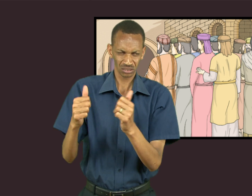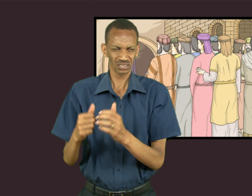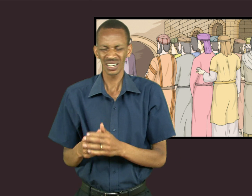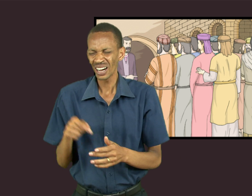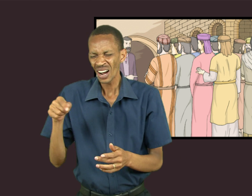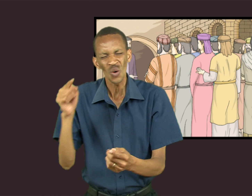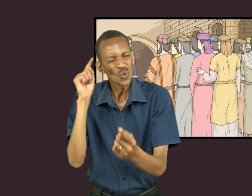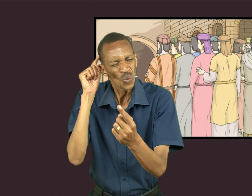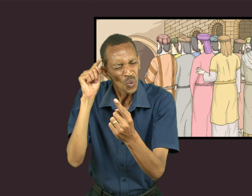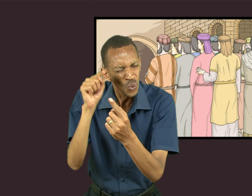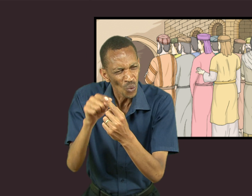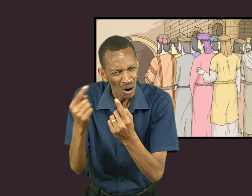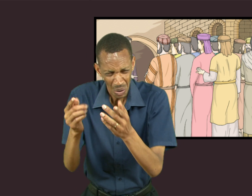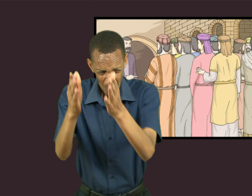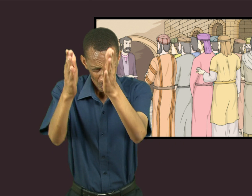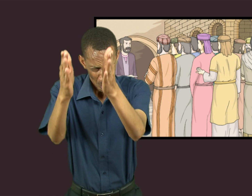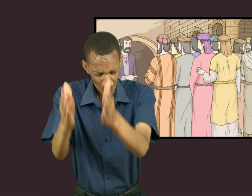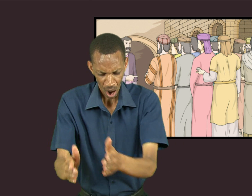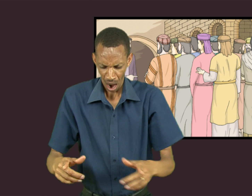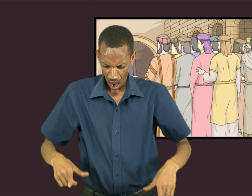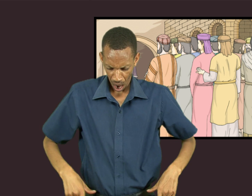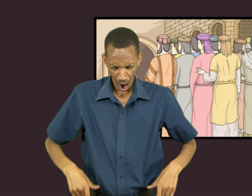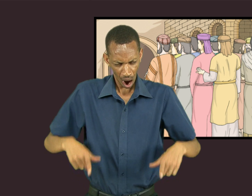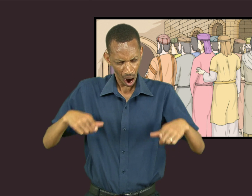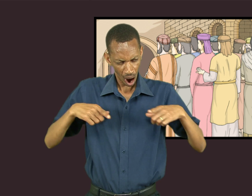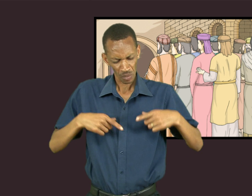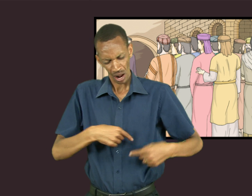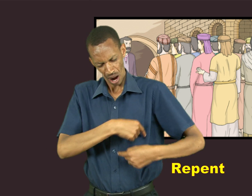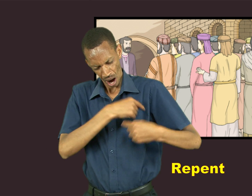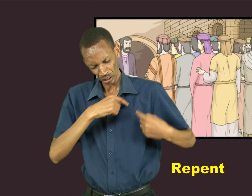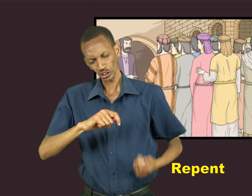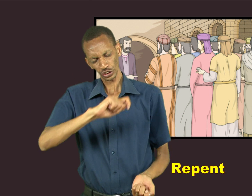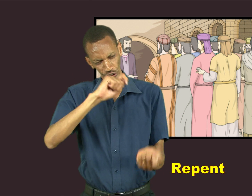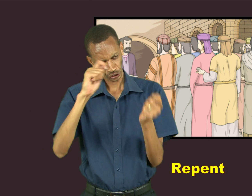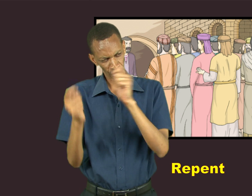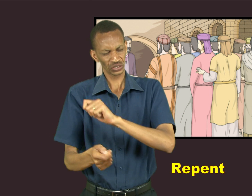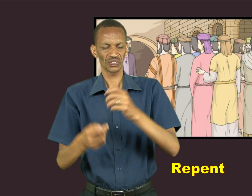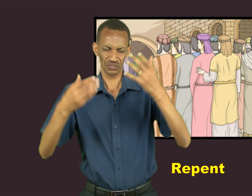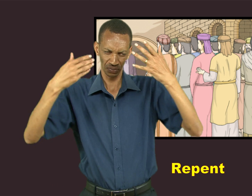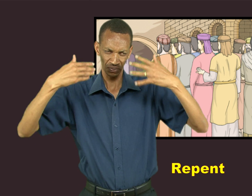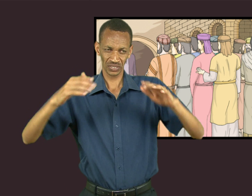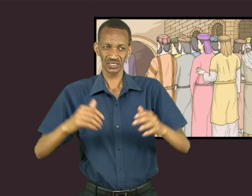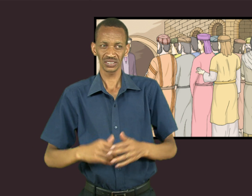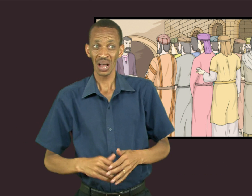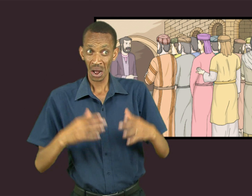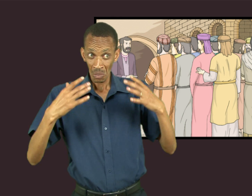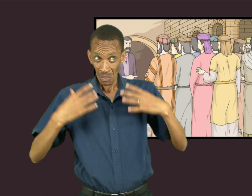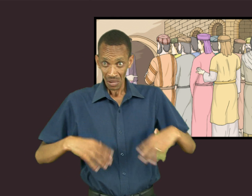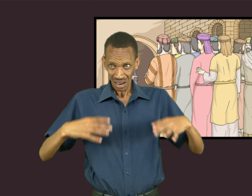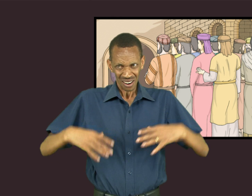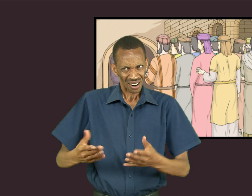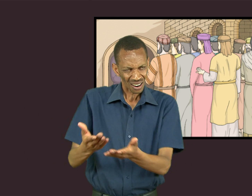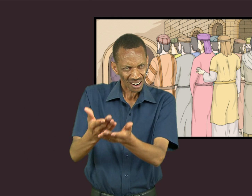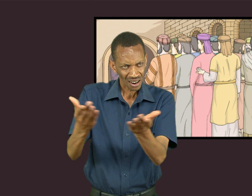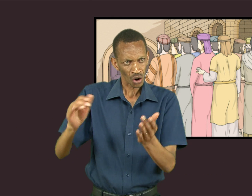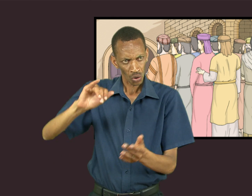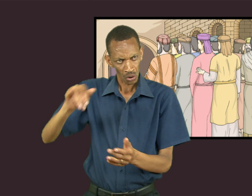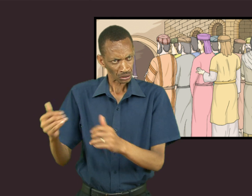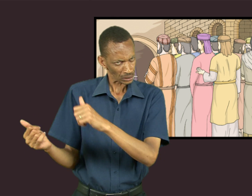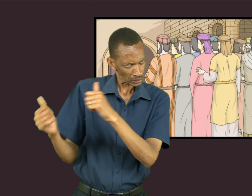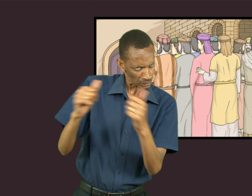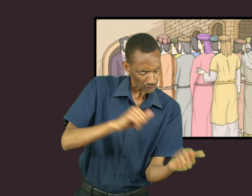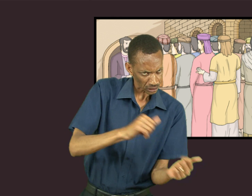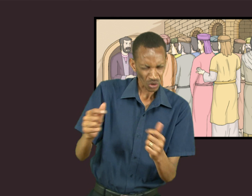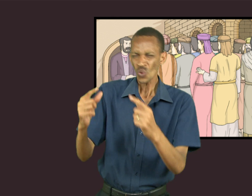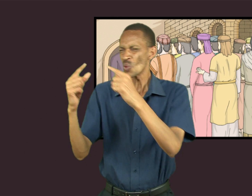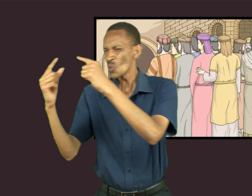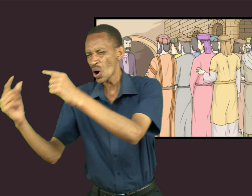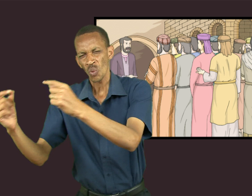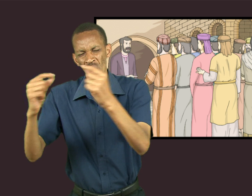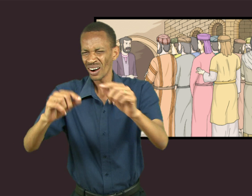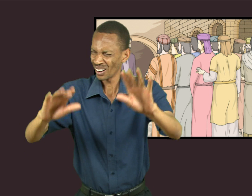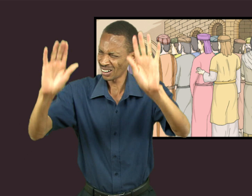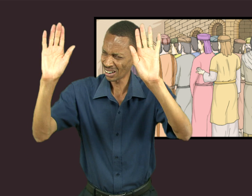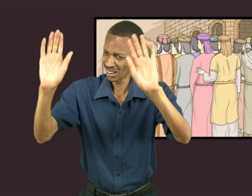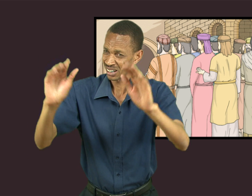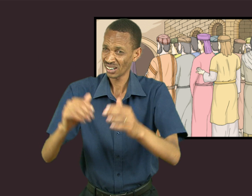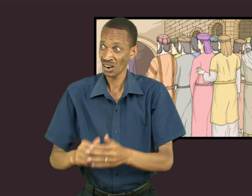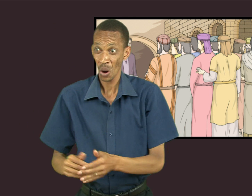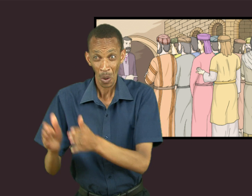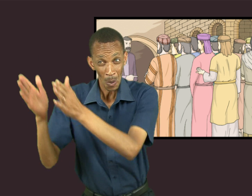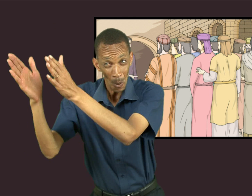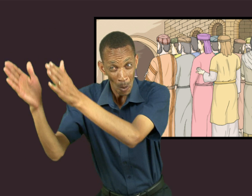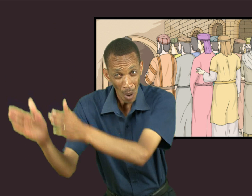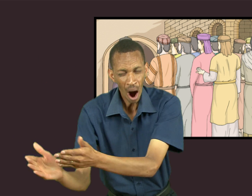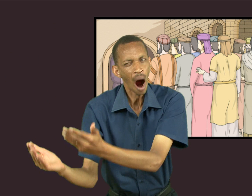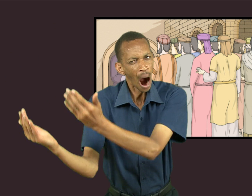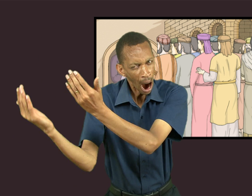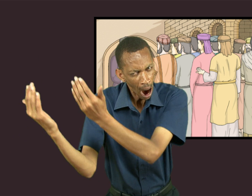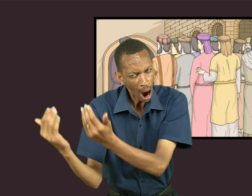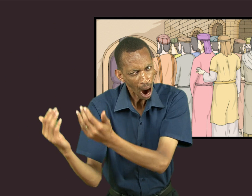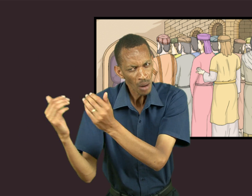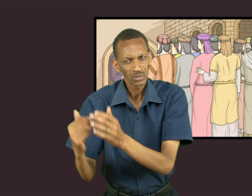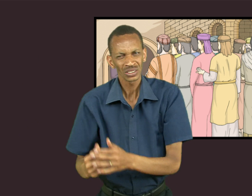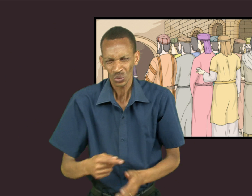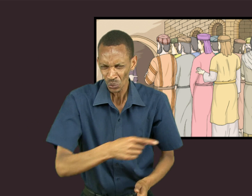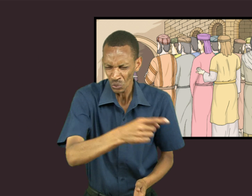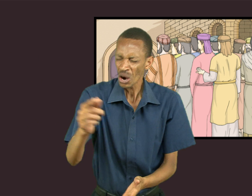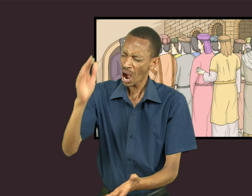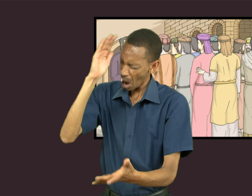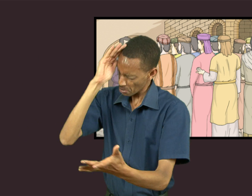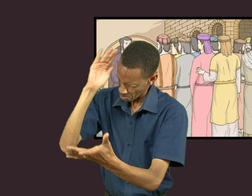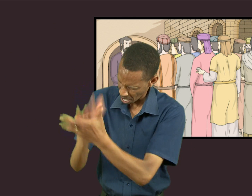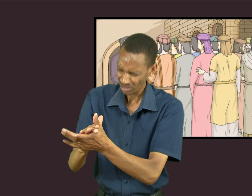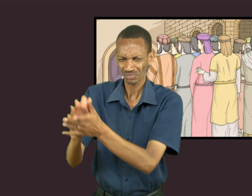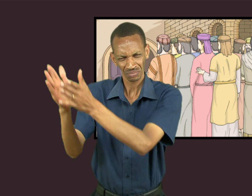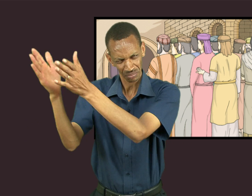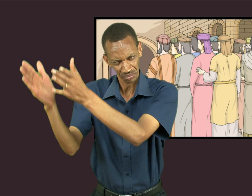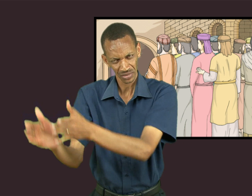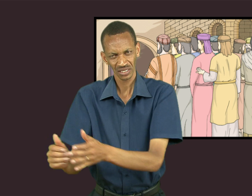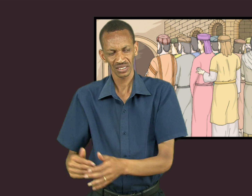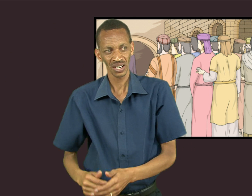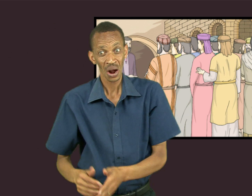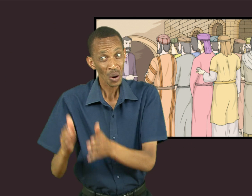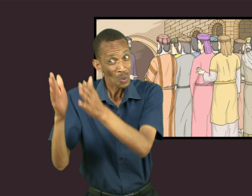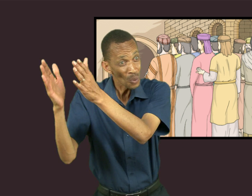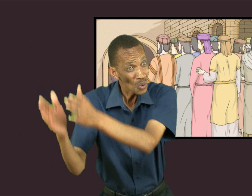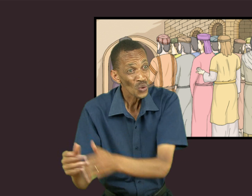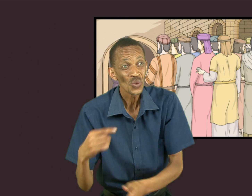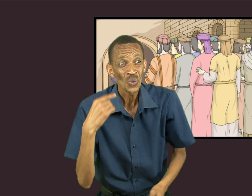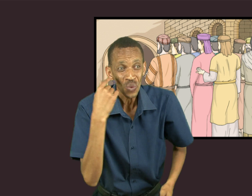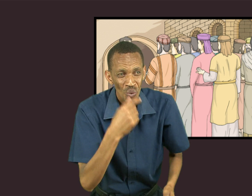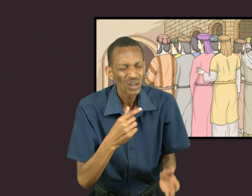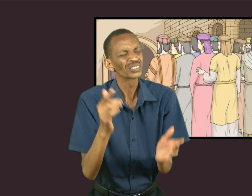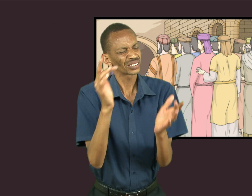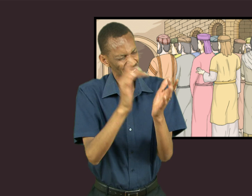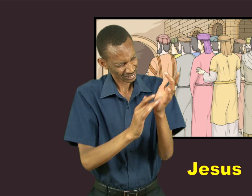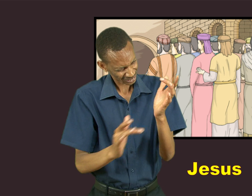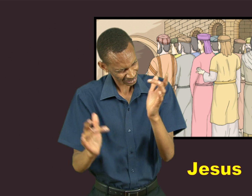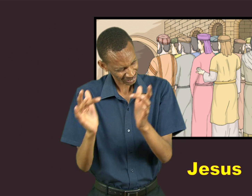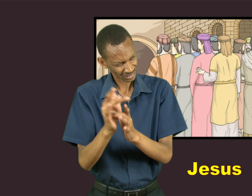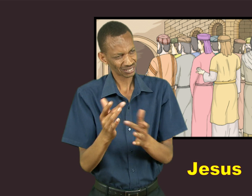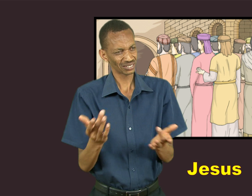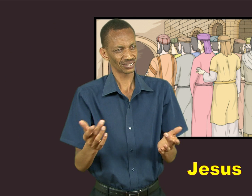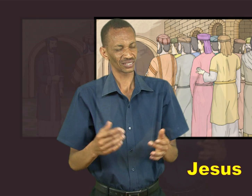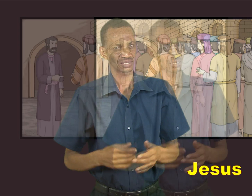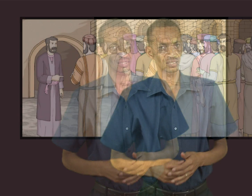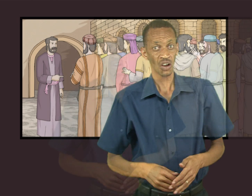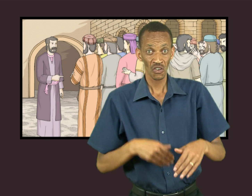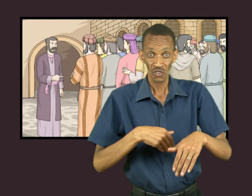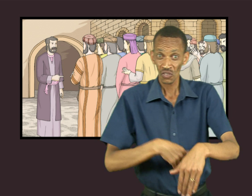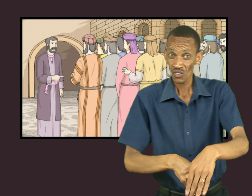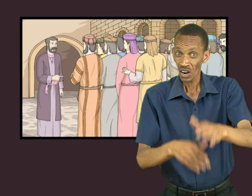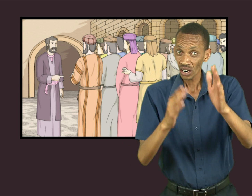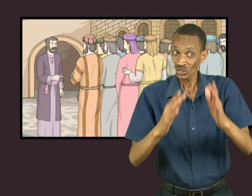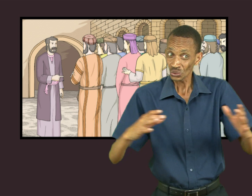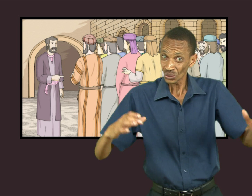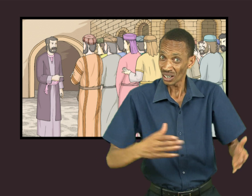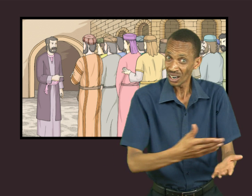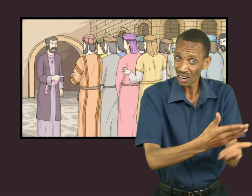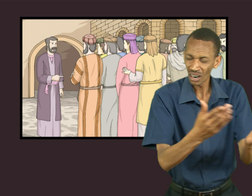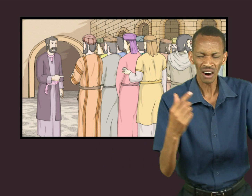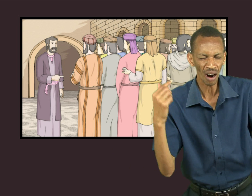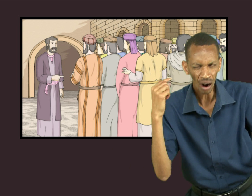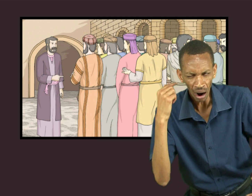Paul explained: “John’s baptism was a baptism of repentance.